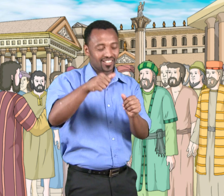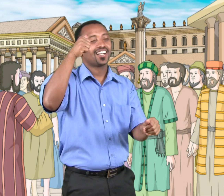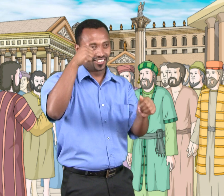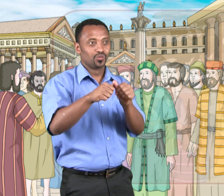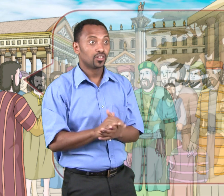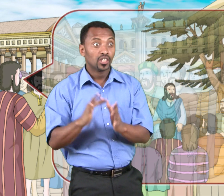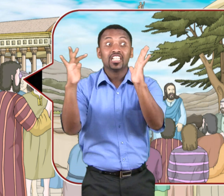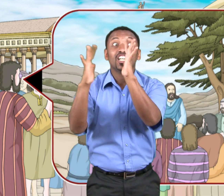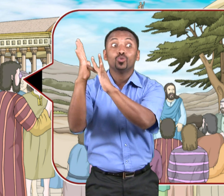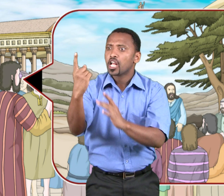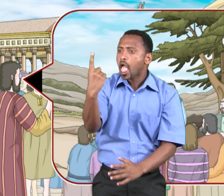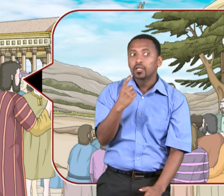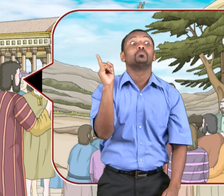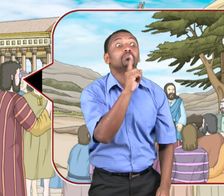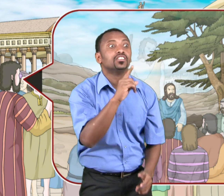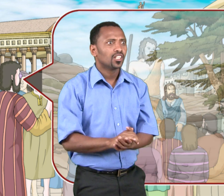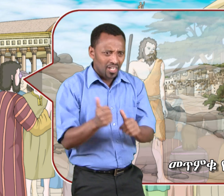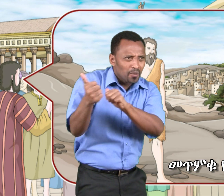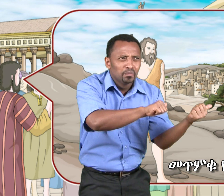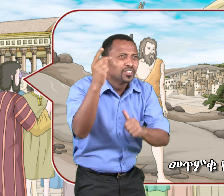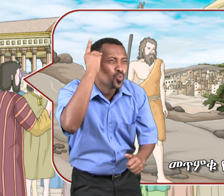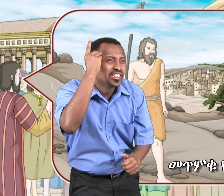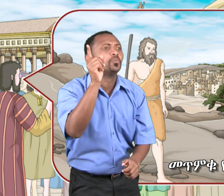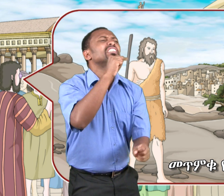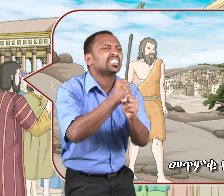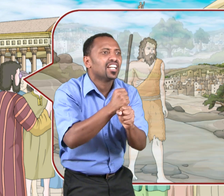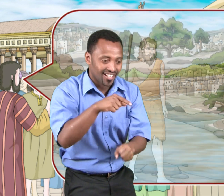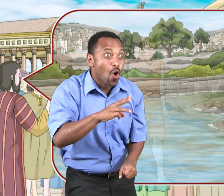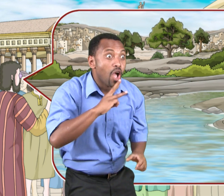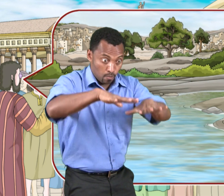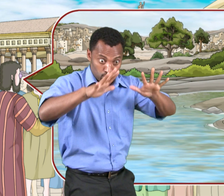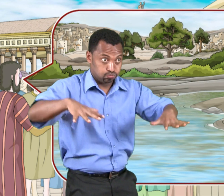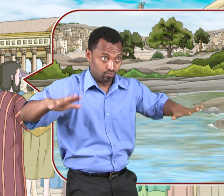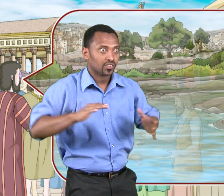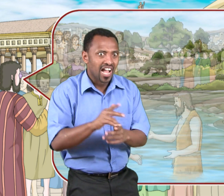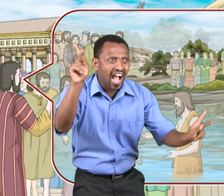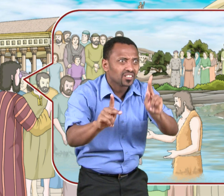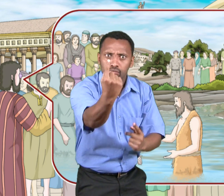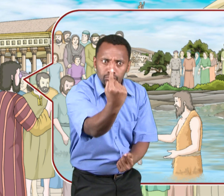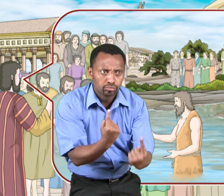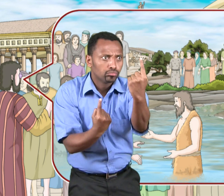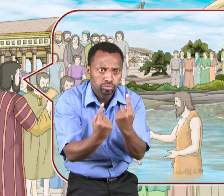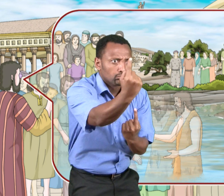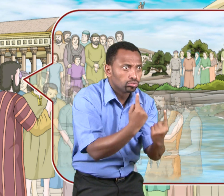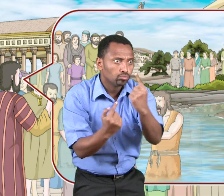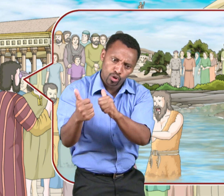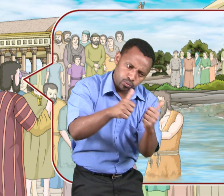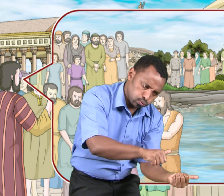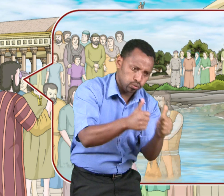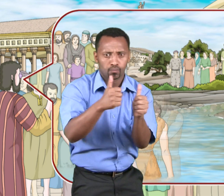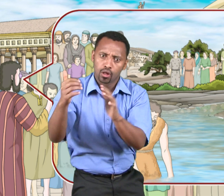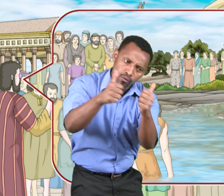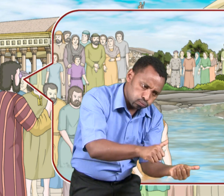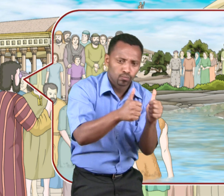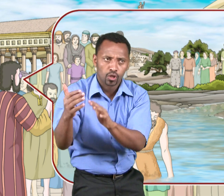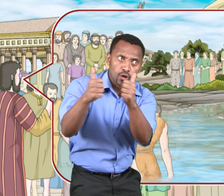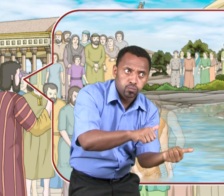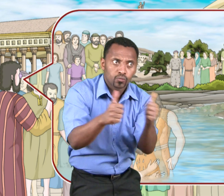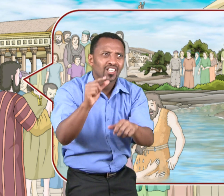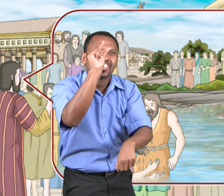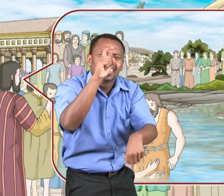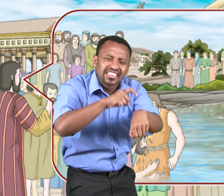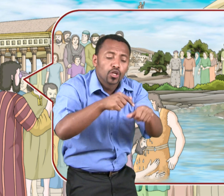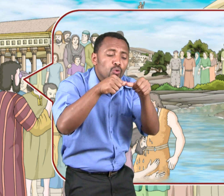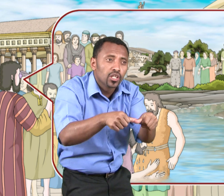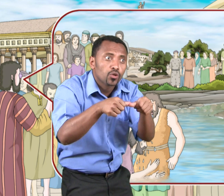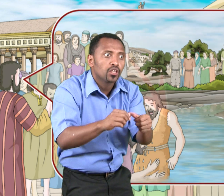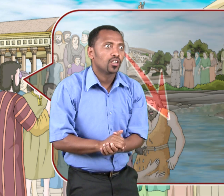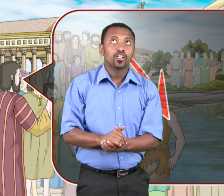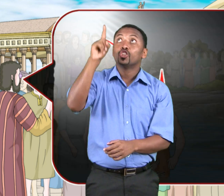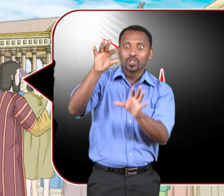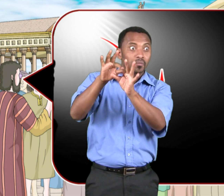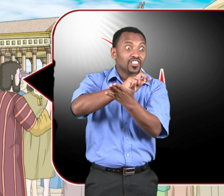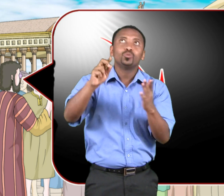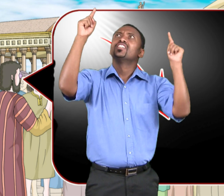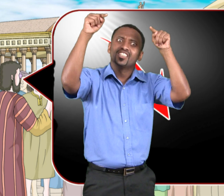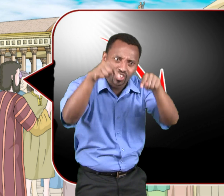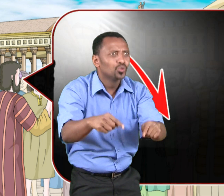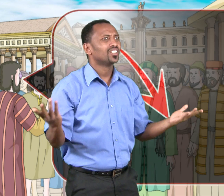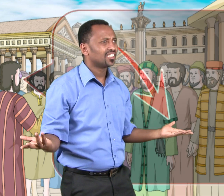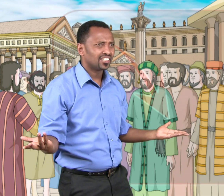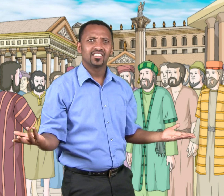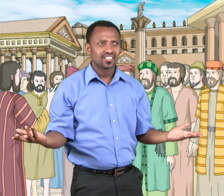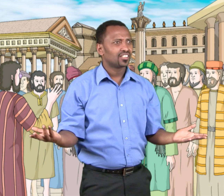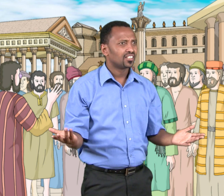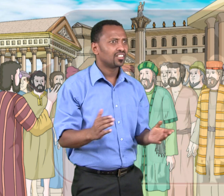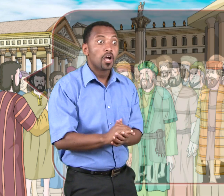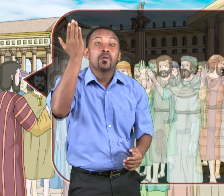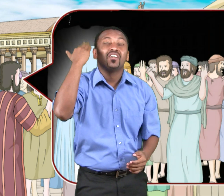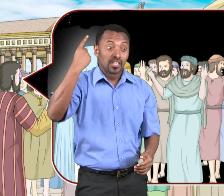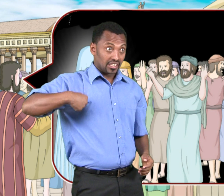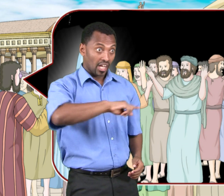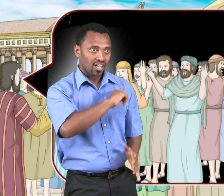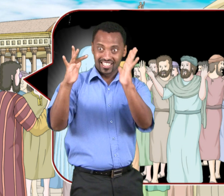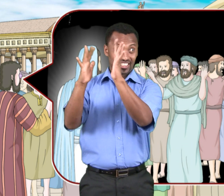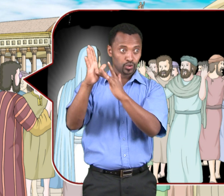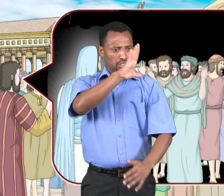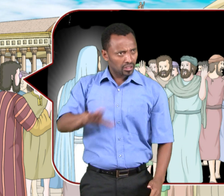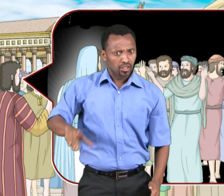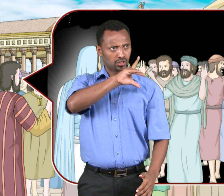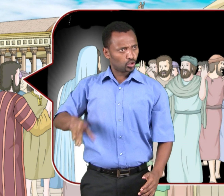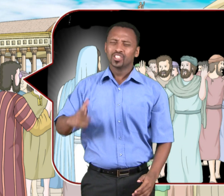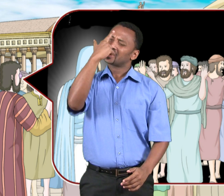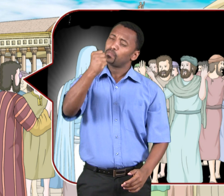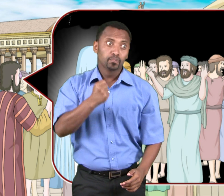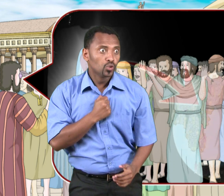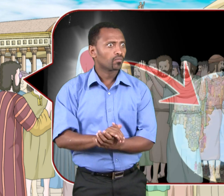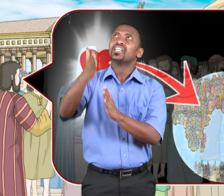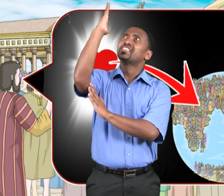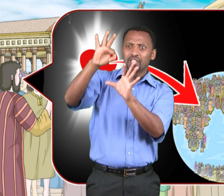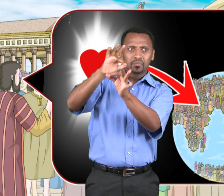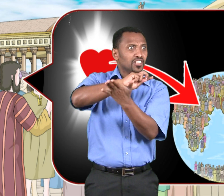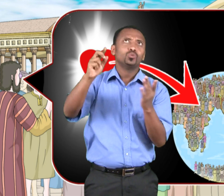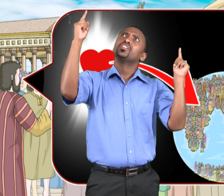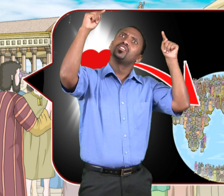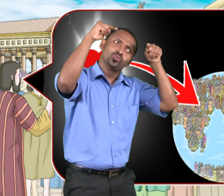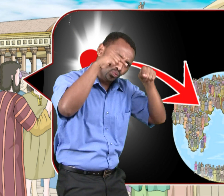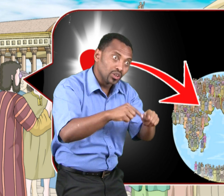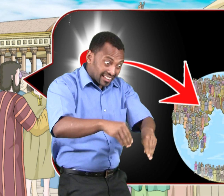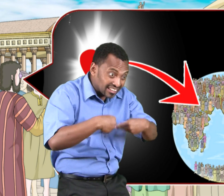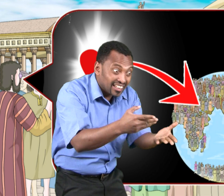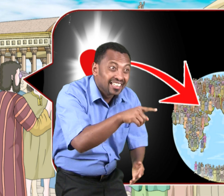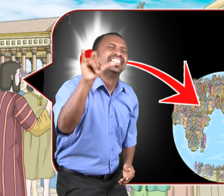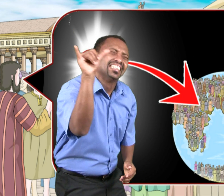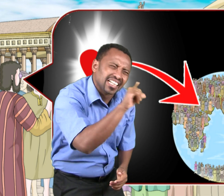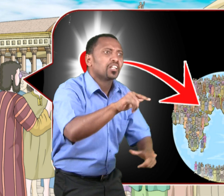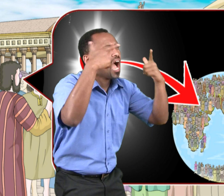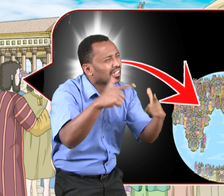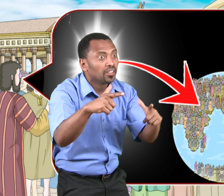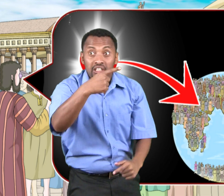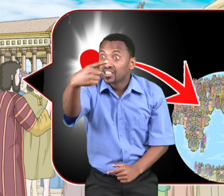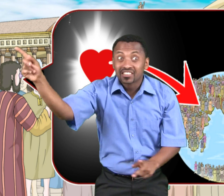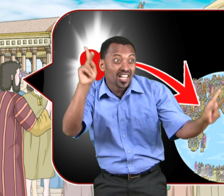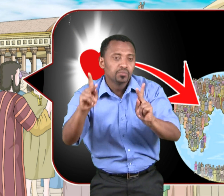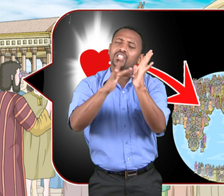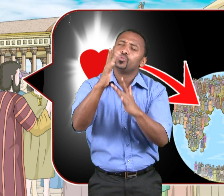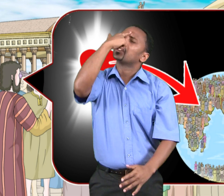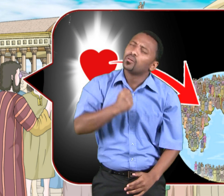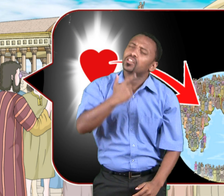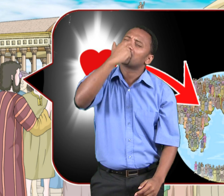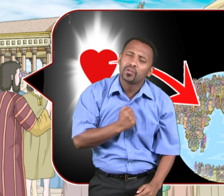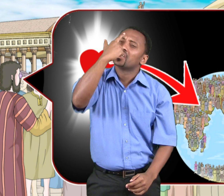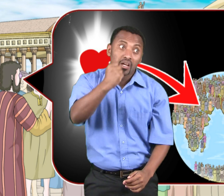Then I remembered the word of the Lord, as He used to say, ‘John baptized with water, but you will be baptized with the Holy Spirit.’